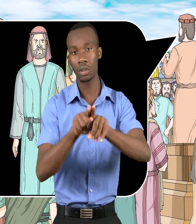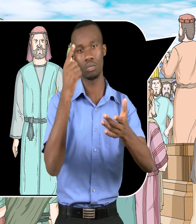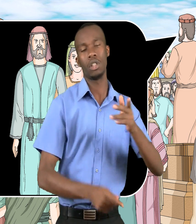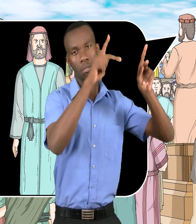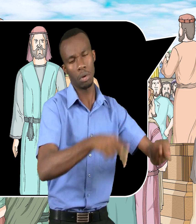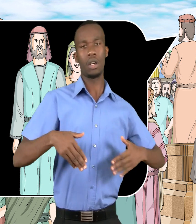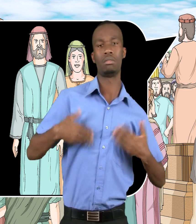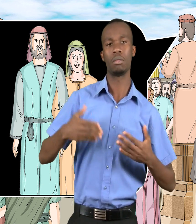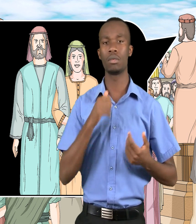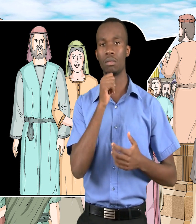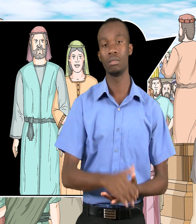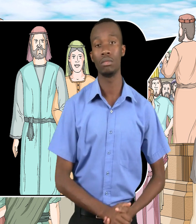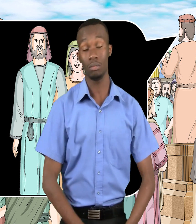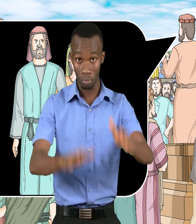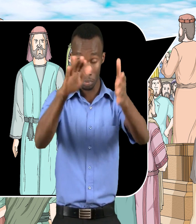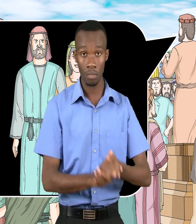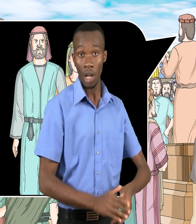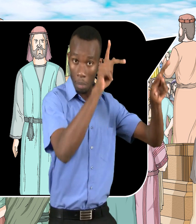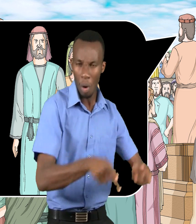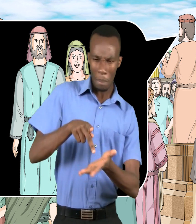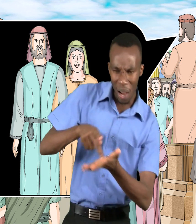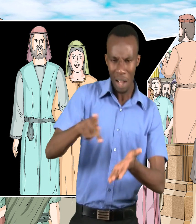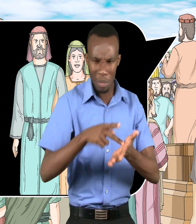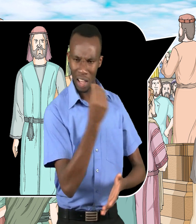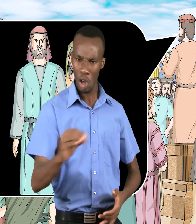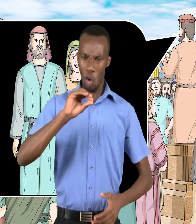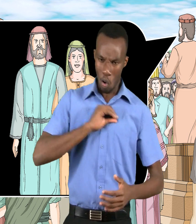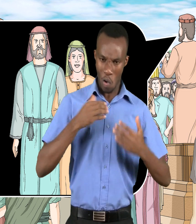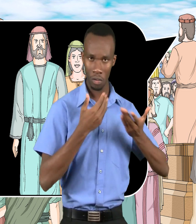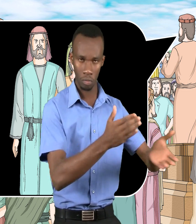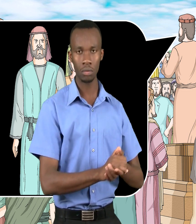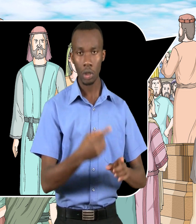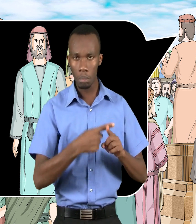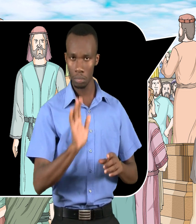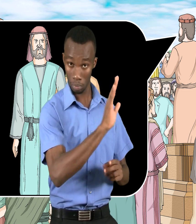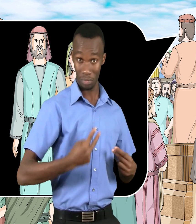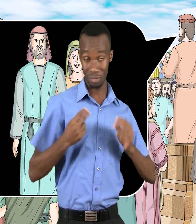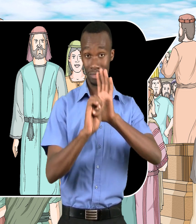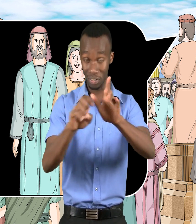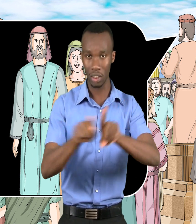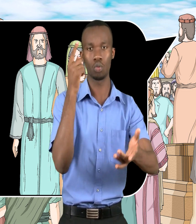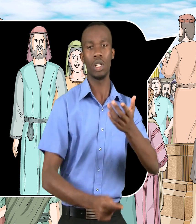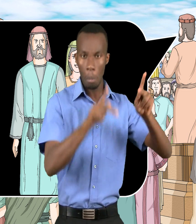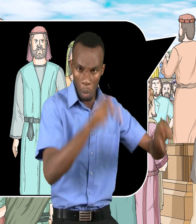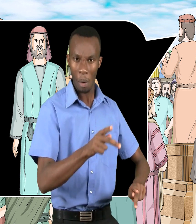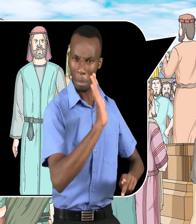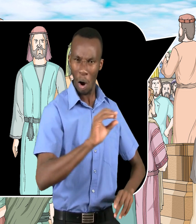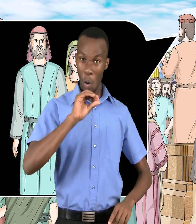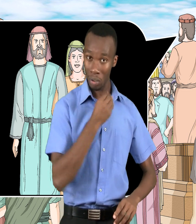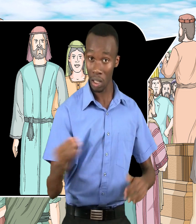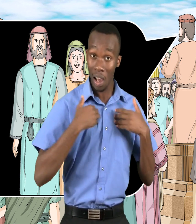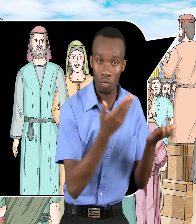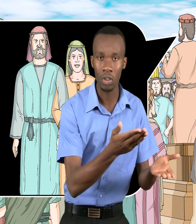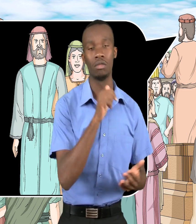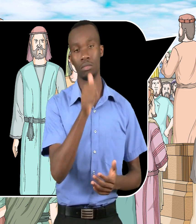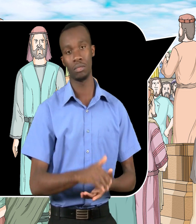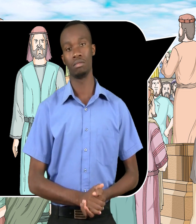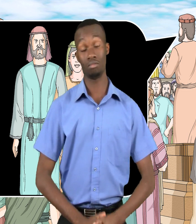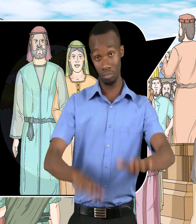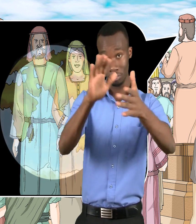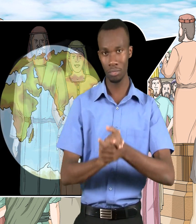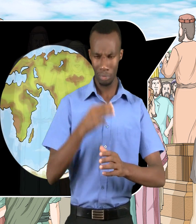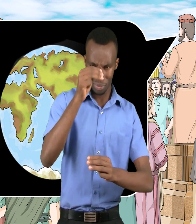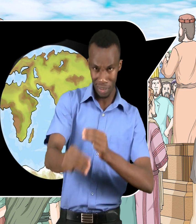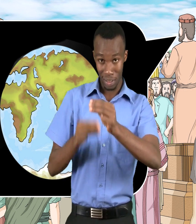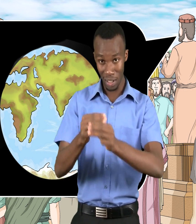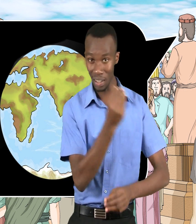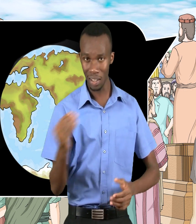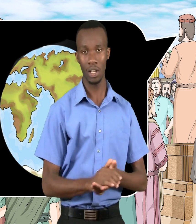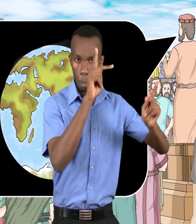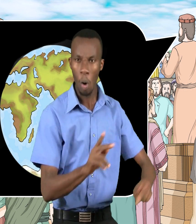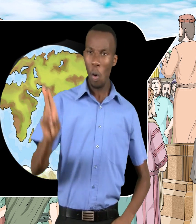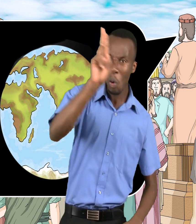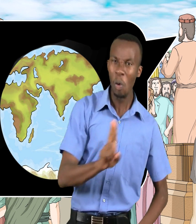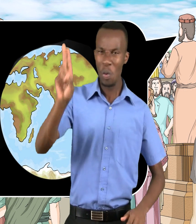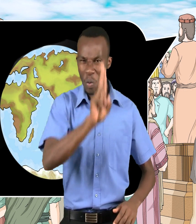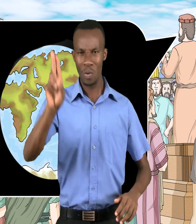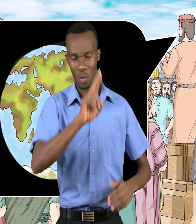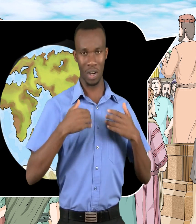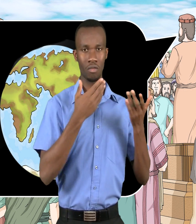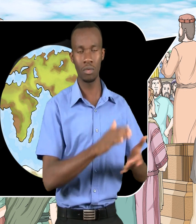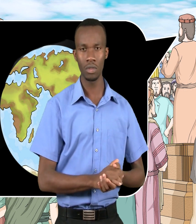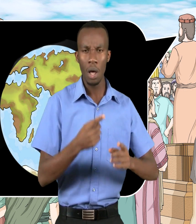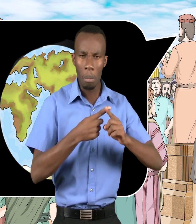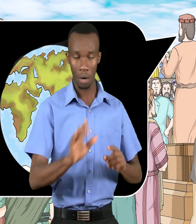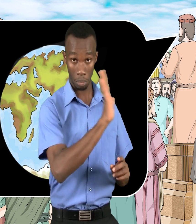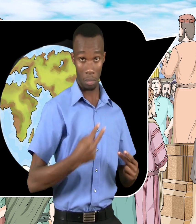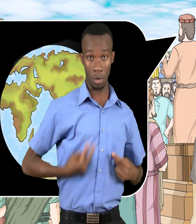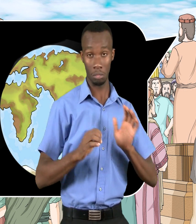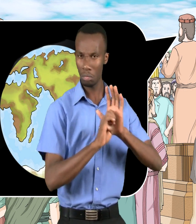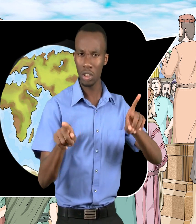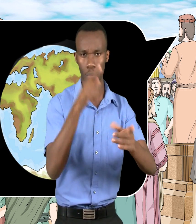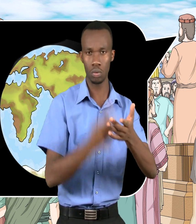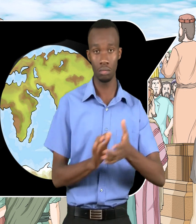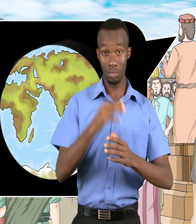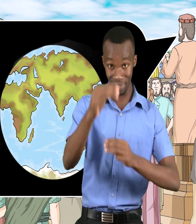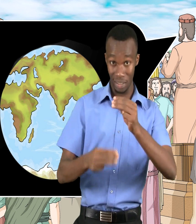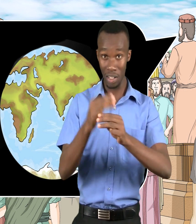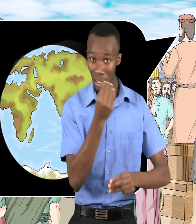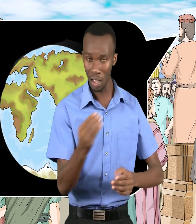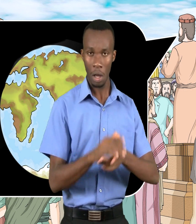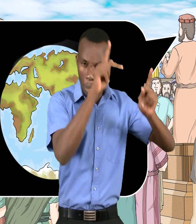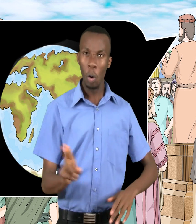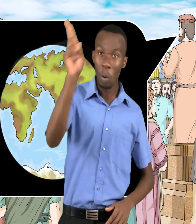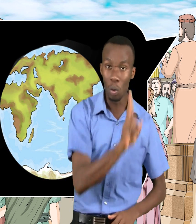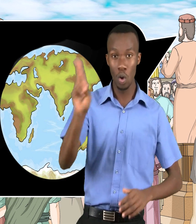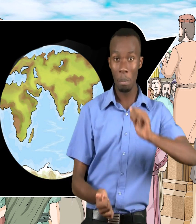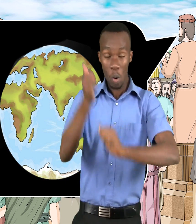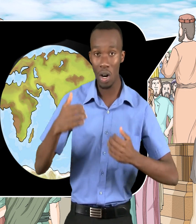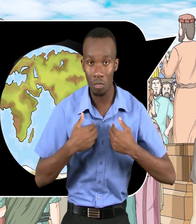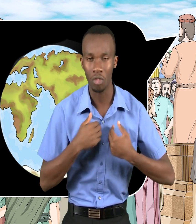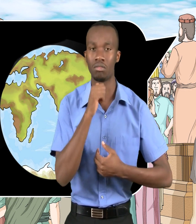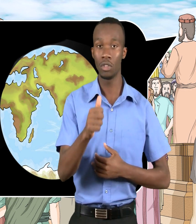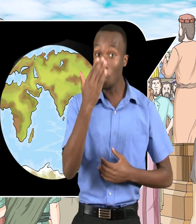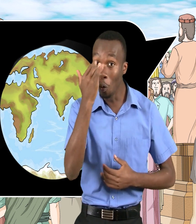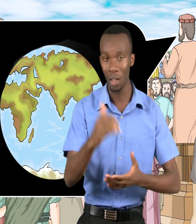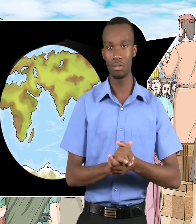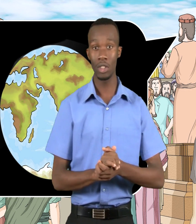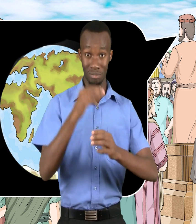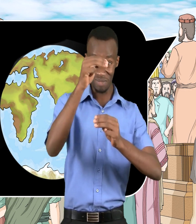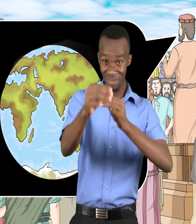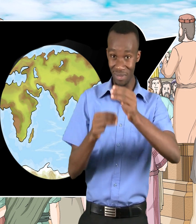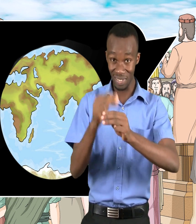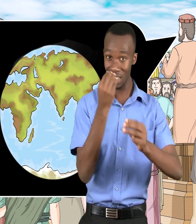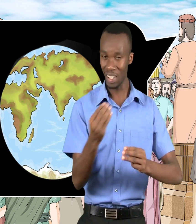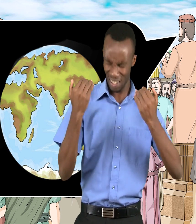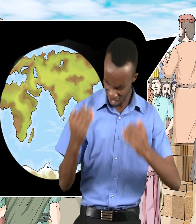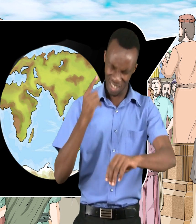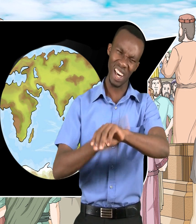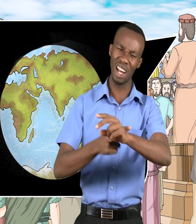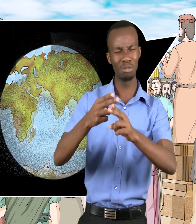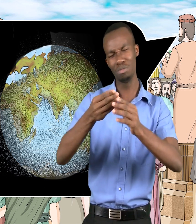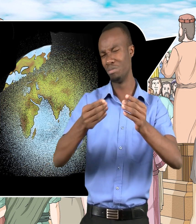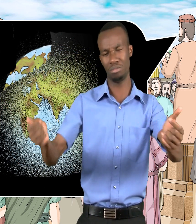those who weep, as if they did not; those who are joyful, as if they were not; those who make a purchase, as if they had nothing; and those who use the things of this world, as if not dependent on them.